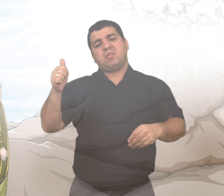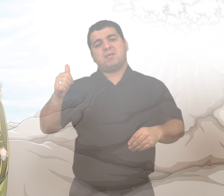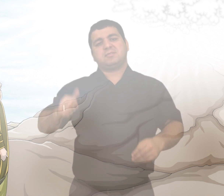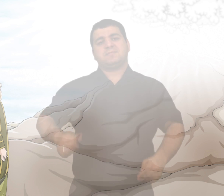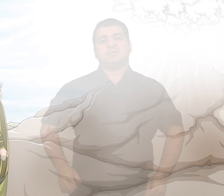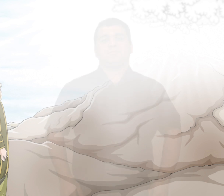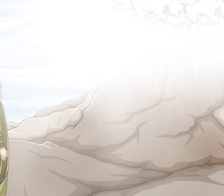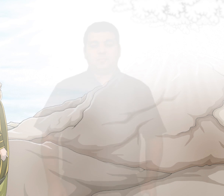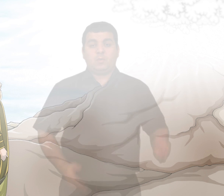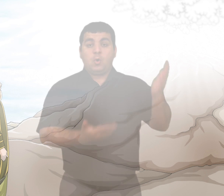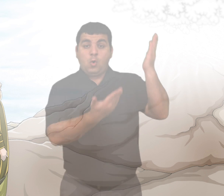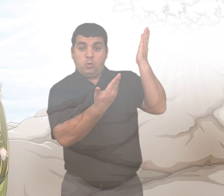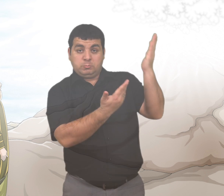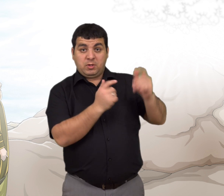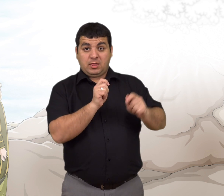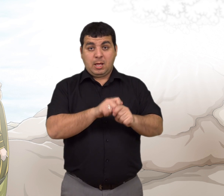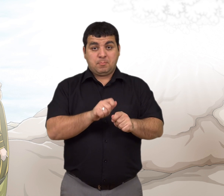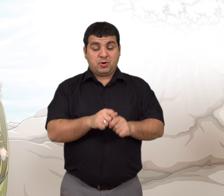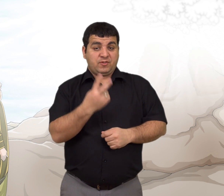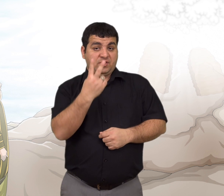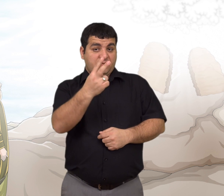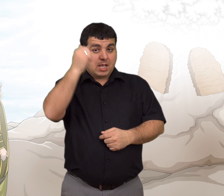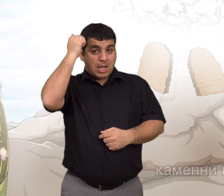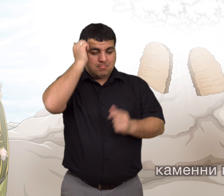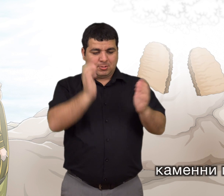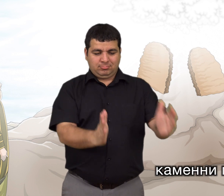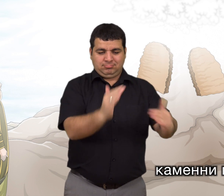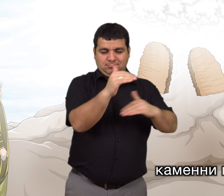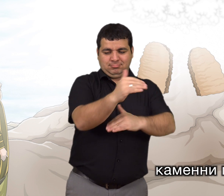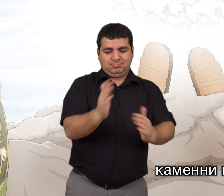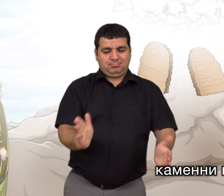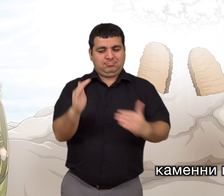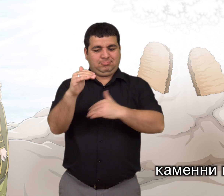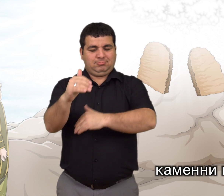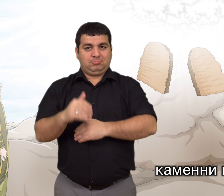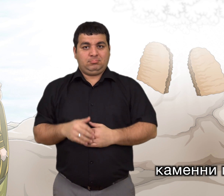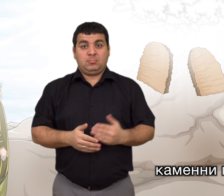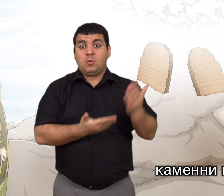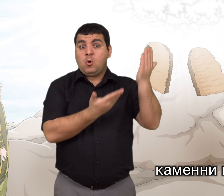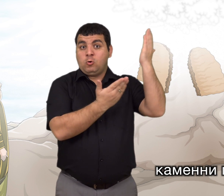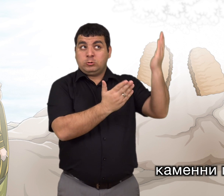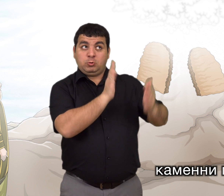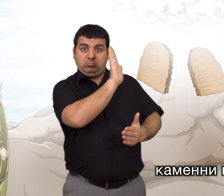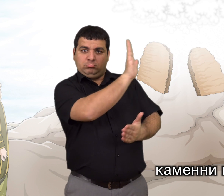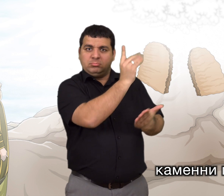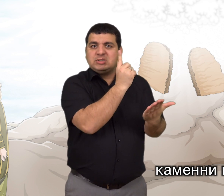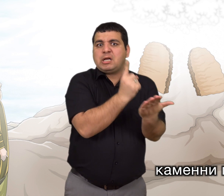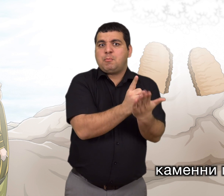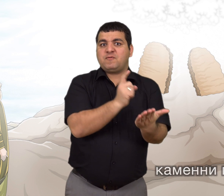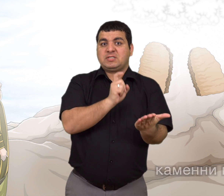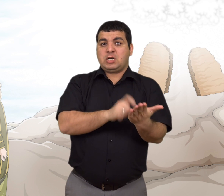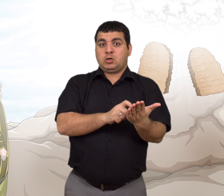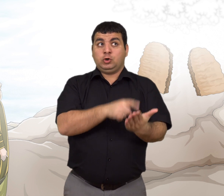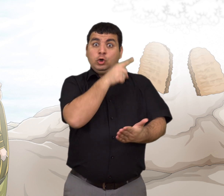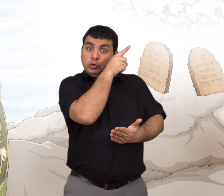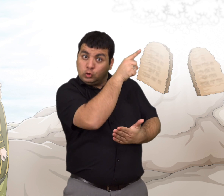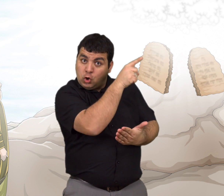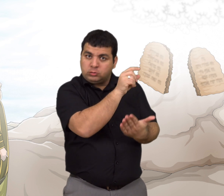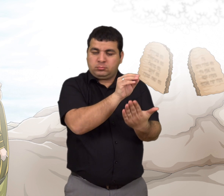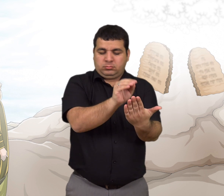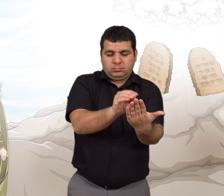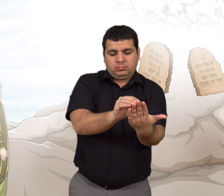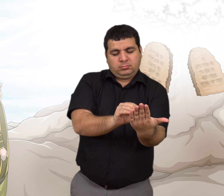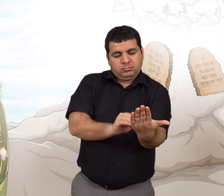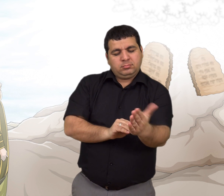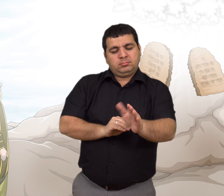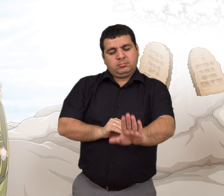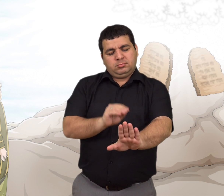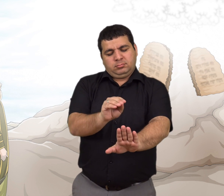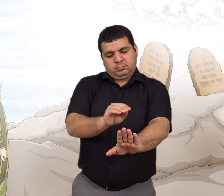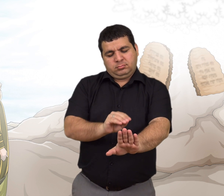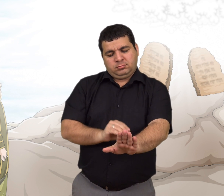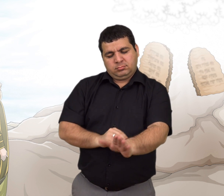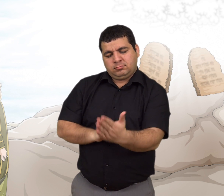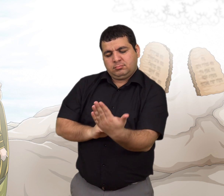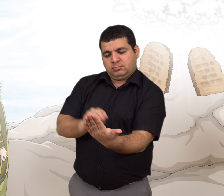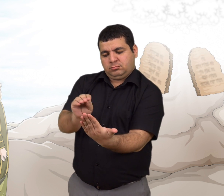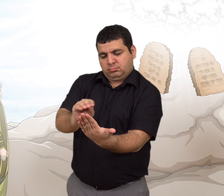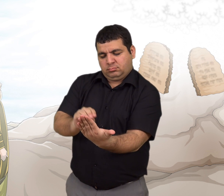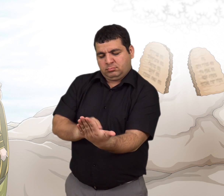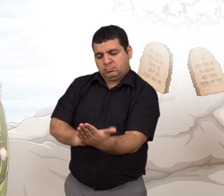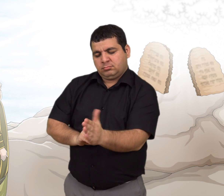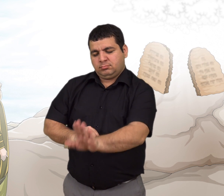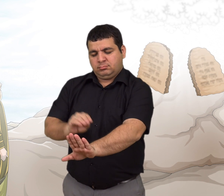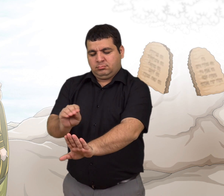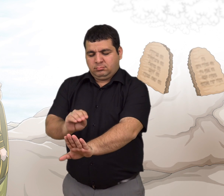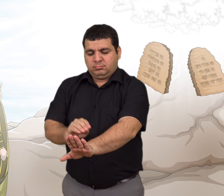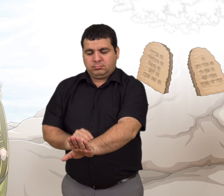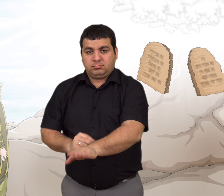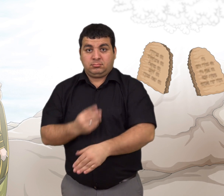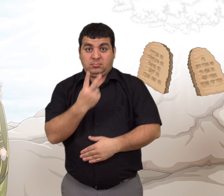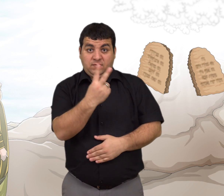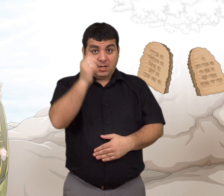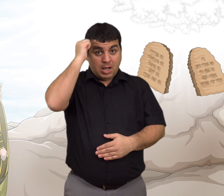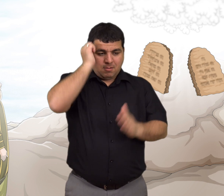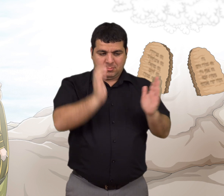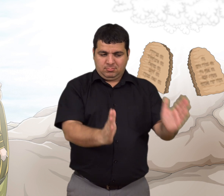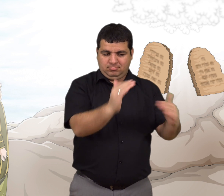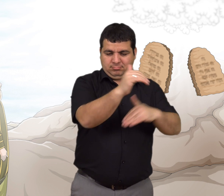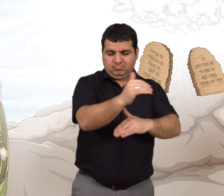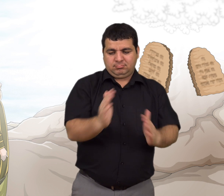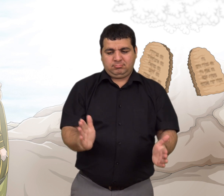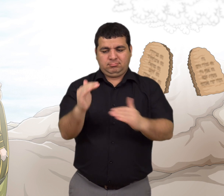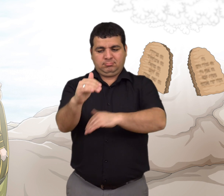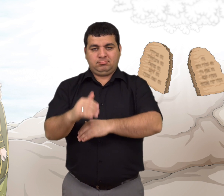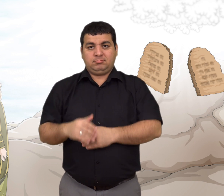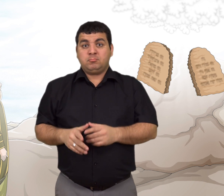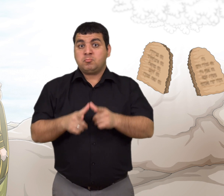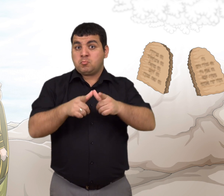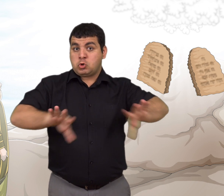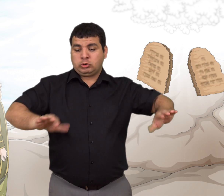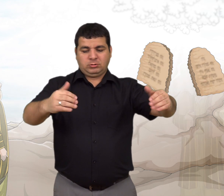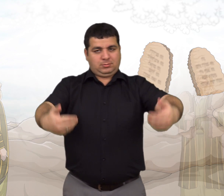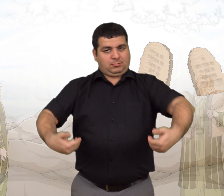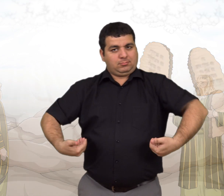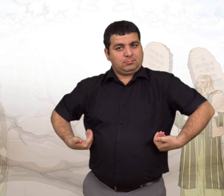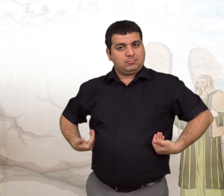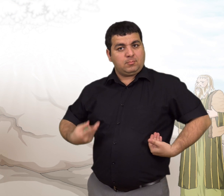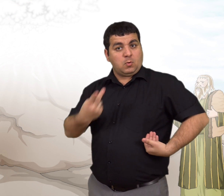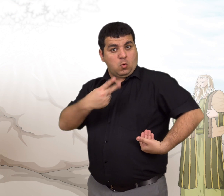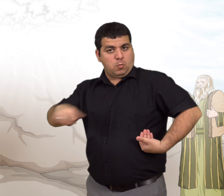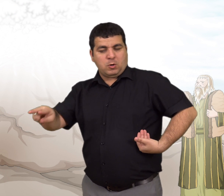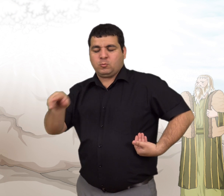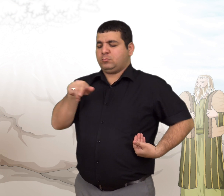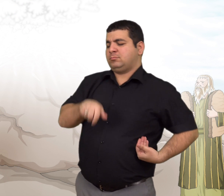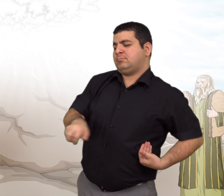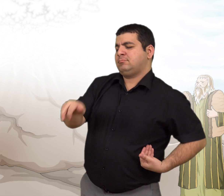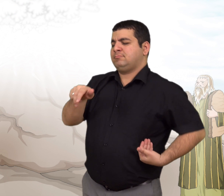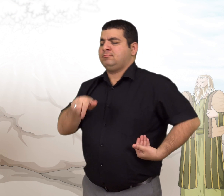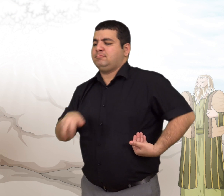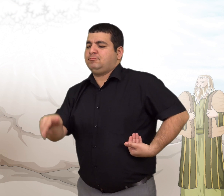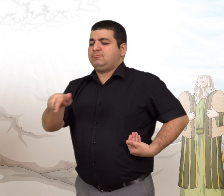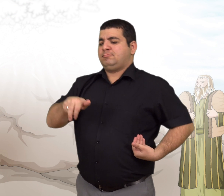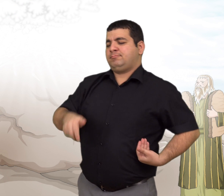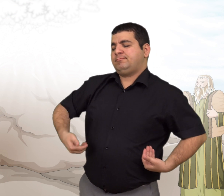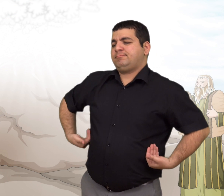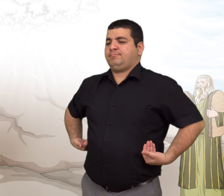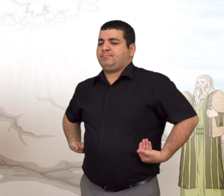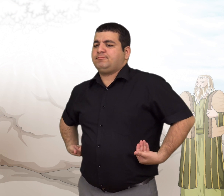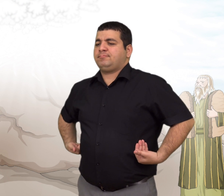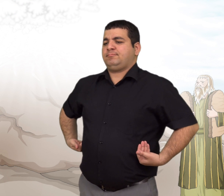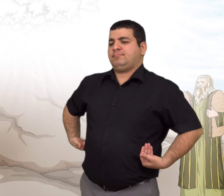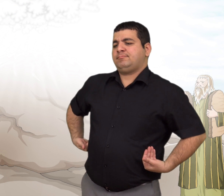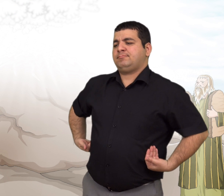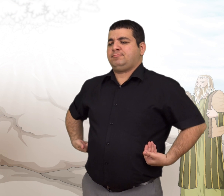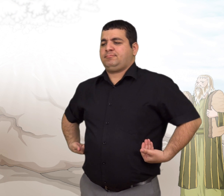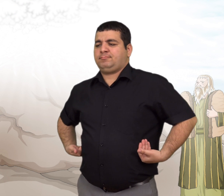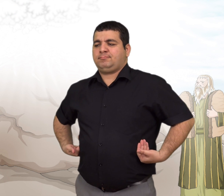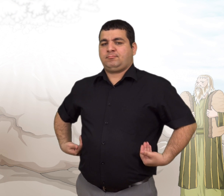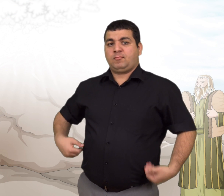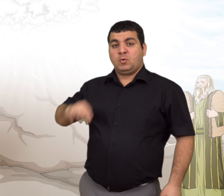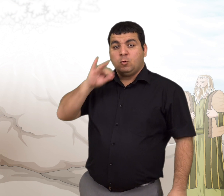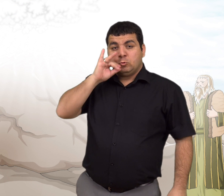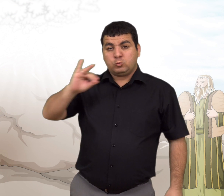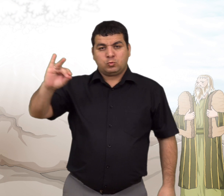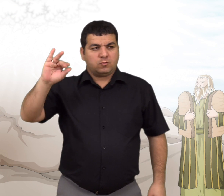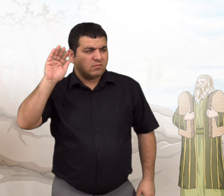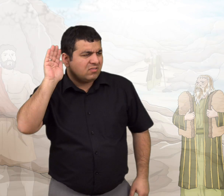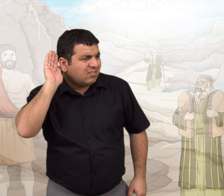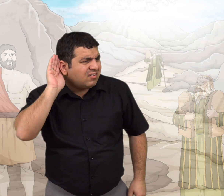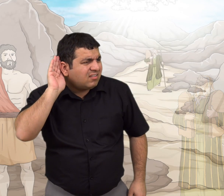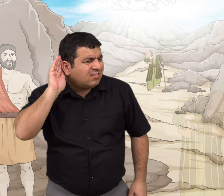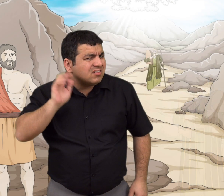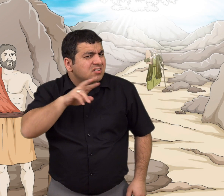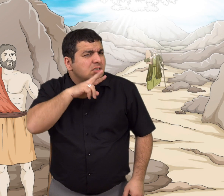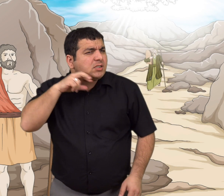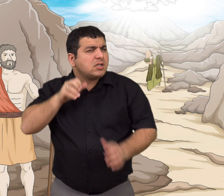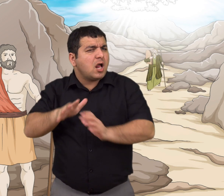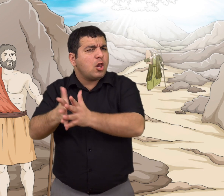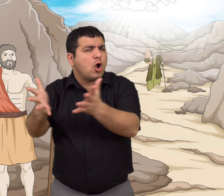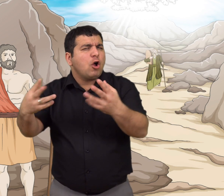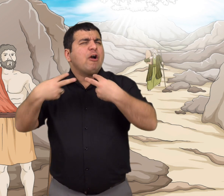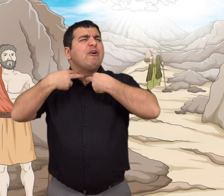Then Moses turned and went down the mountain with the two tablets of the Testimony in his hands. They were inscribed on both sides, front and back. The tablets were the work of God, and the writing was the writing of God, engraved on the tablets.